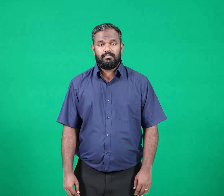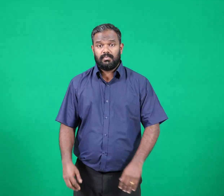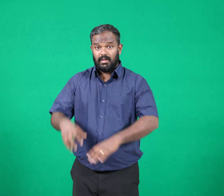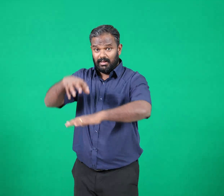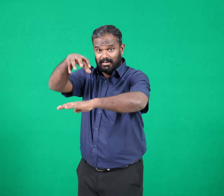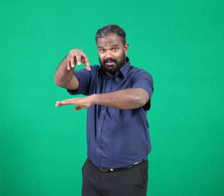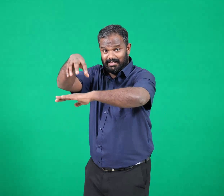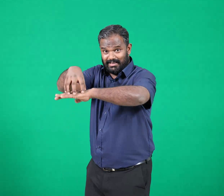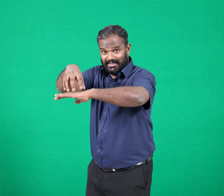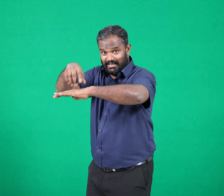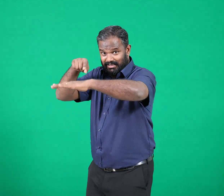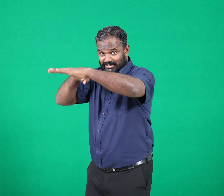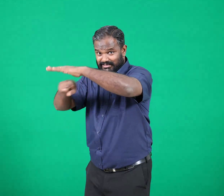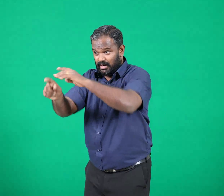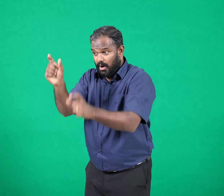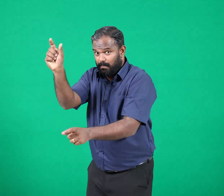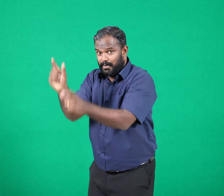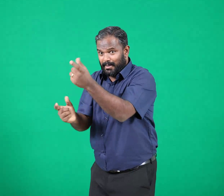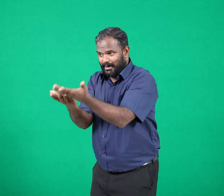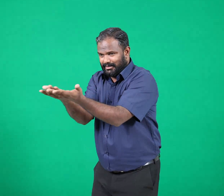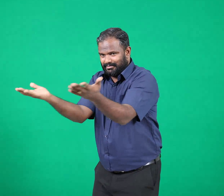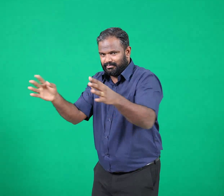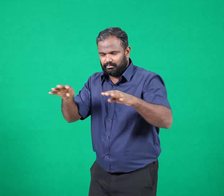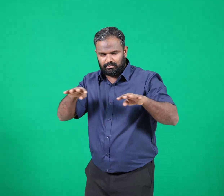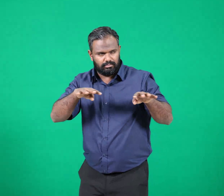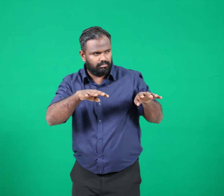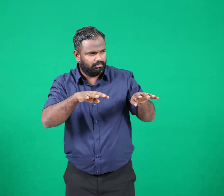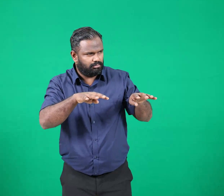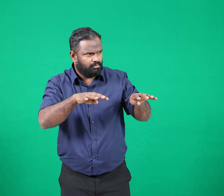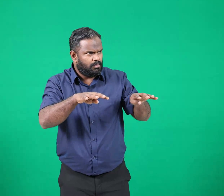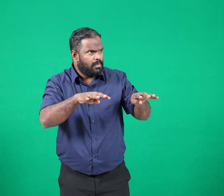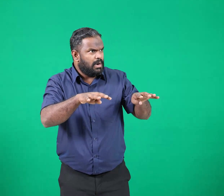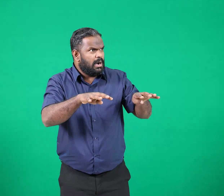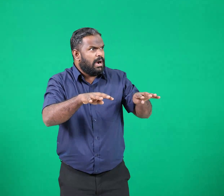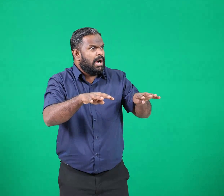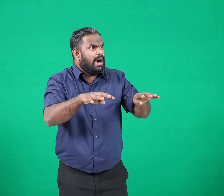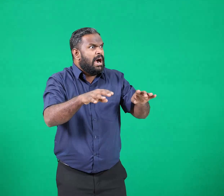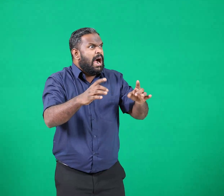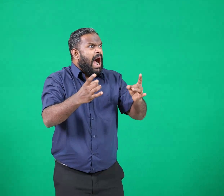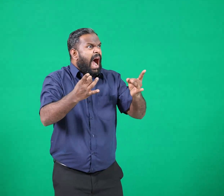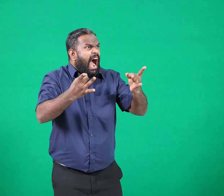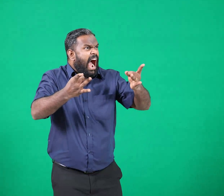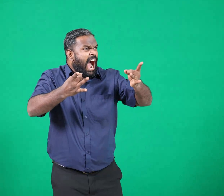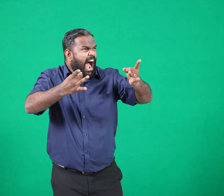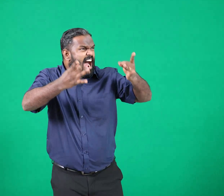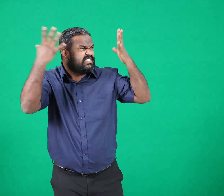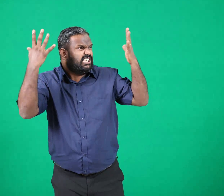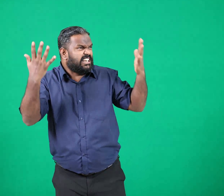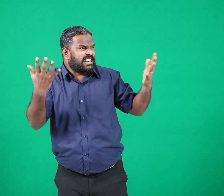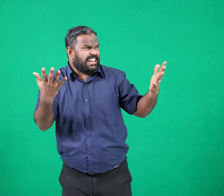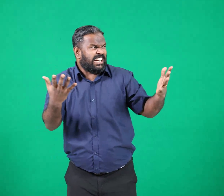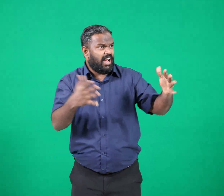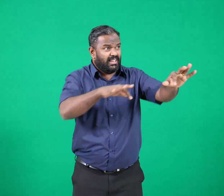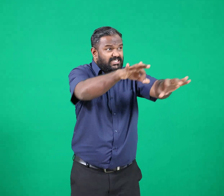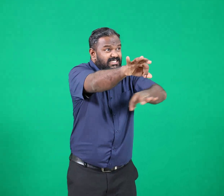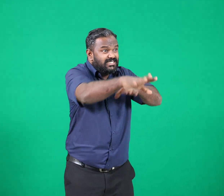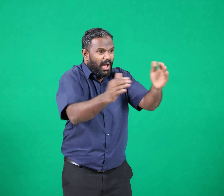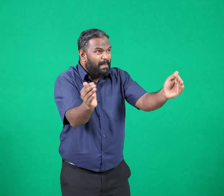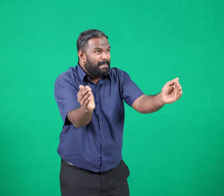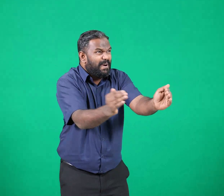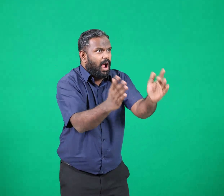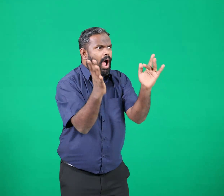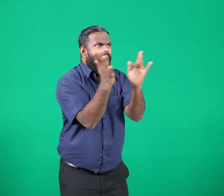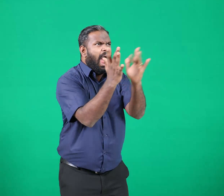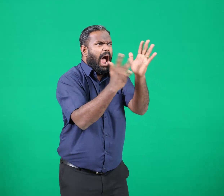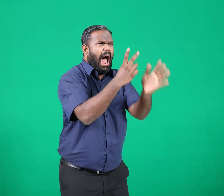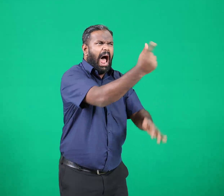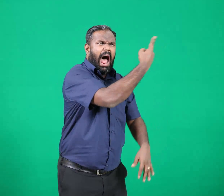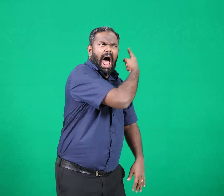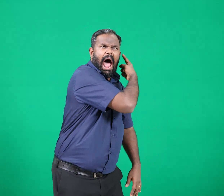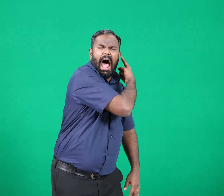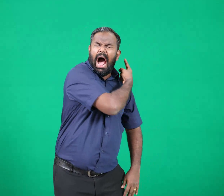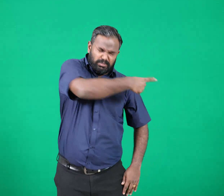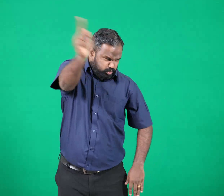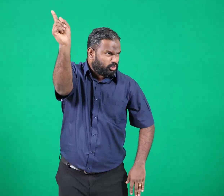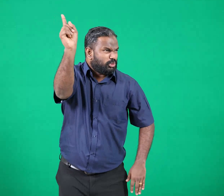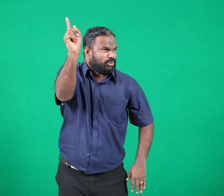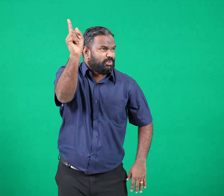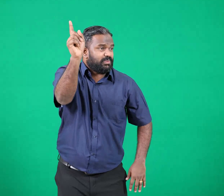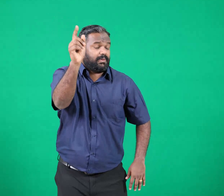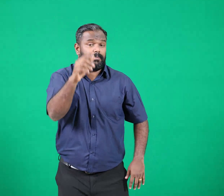On hearing this, all the people in the synagogue were enraged.